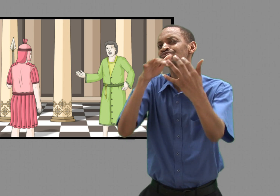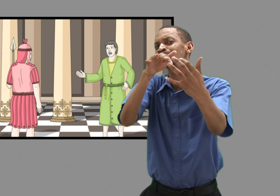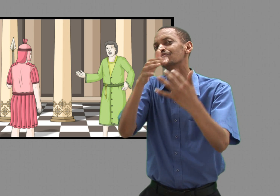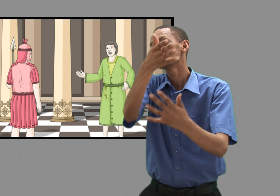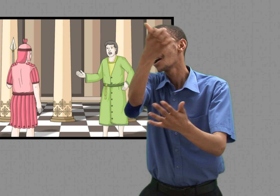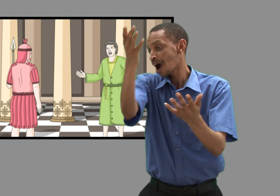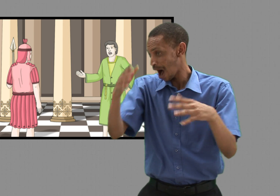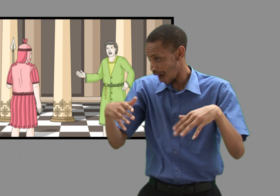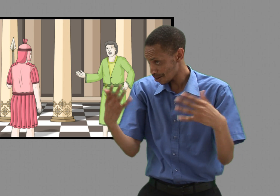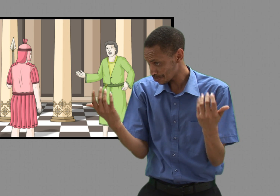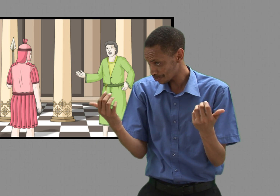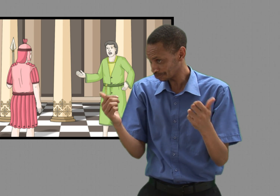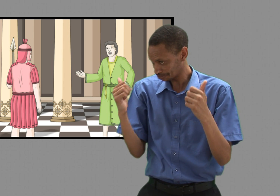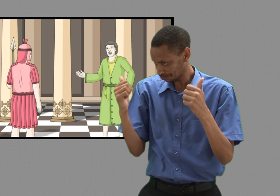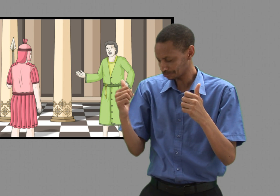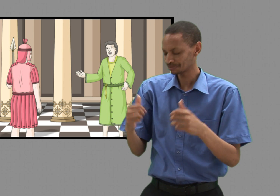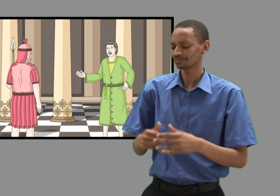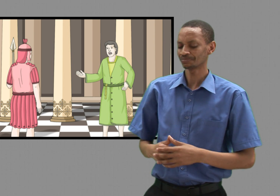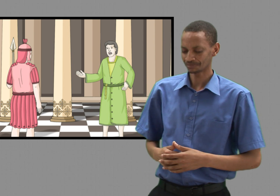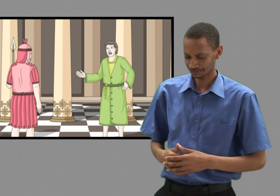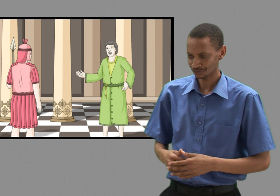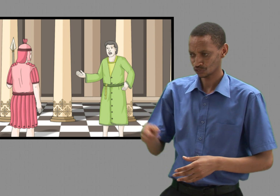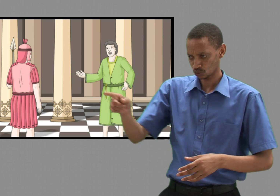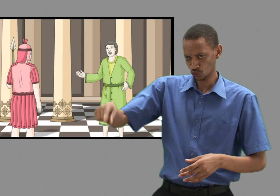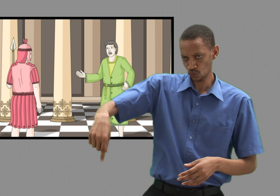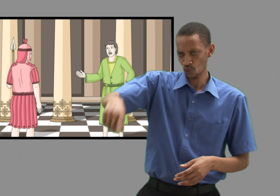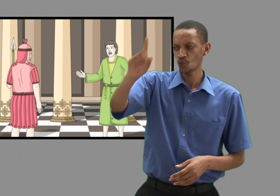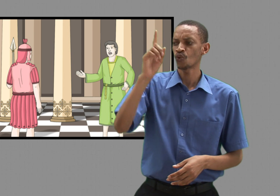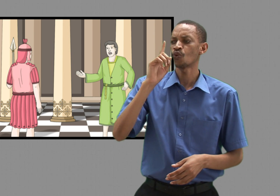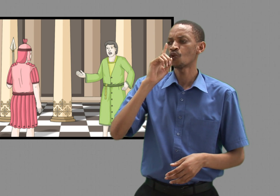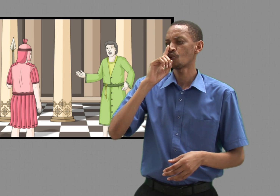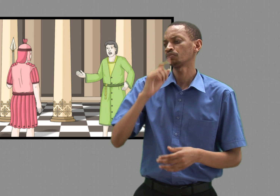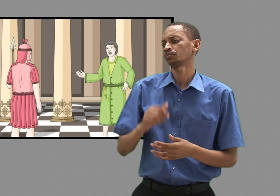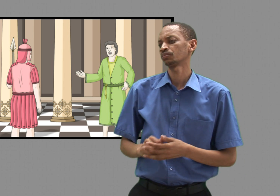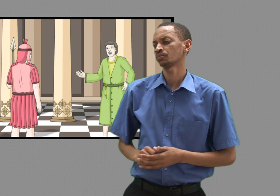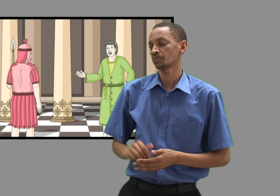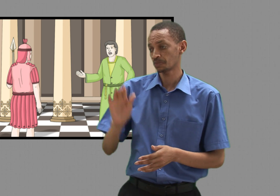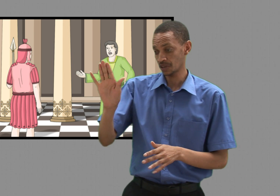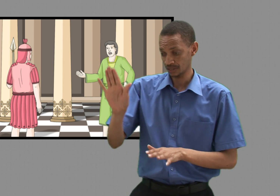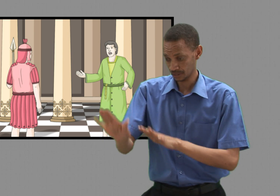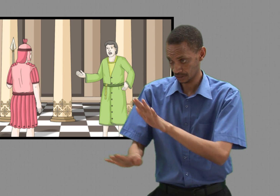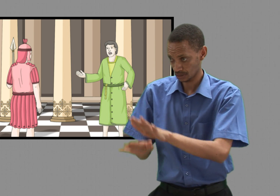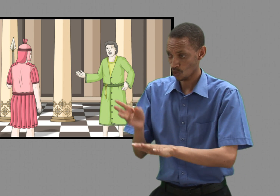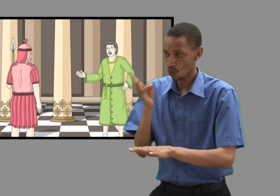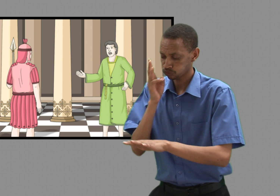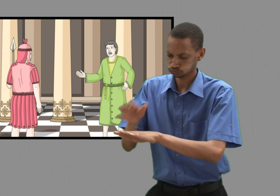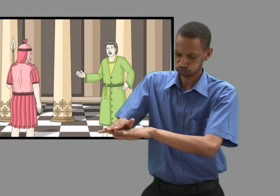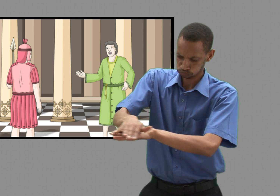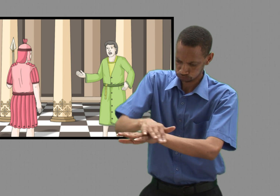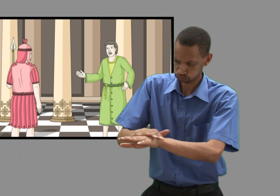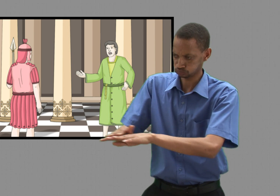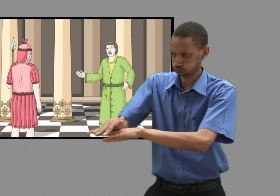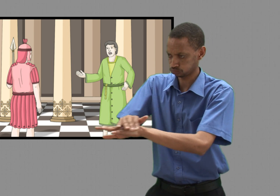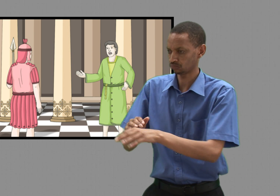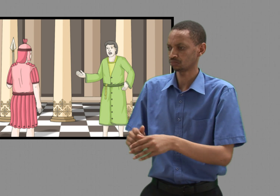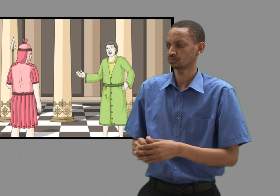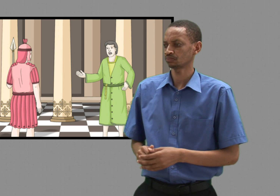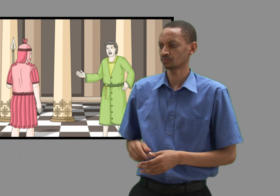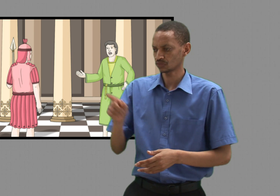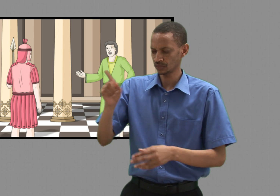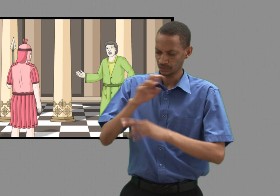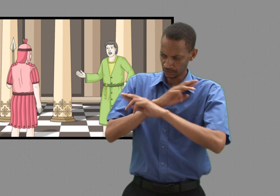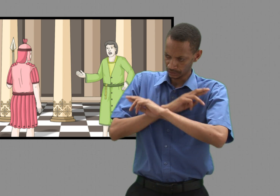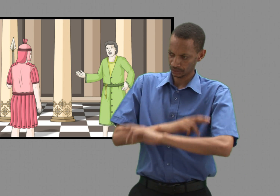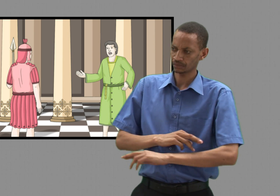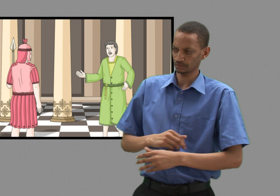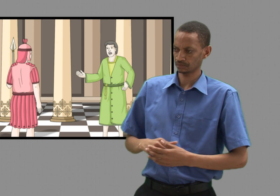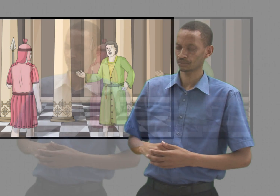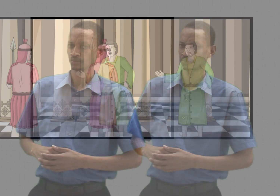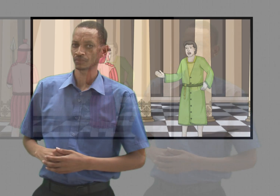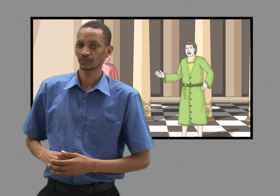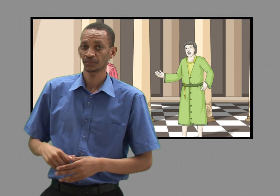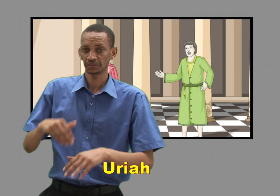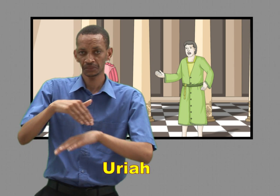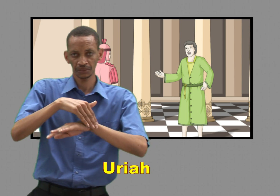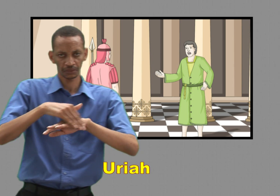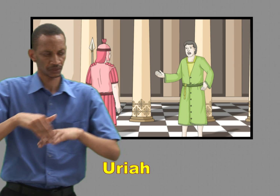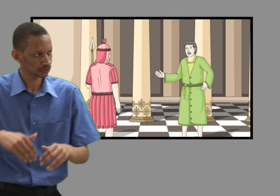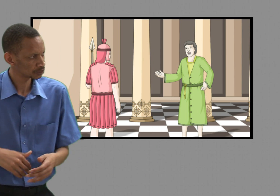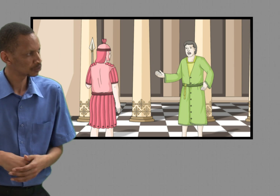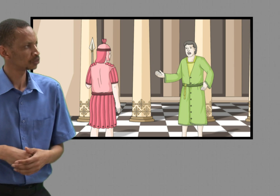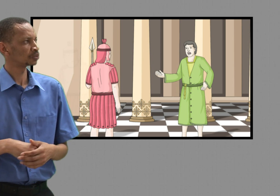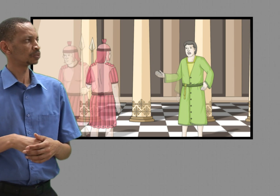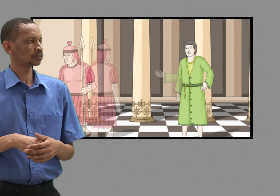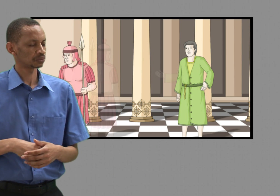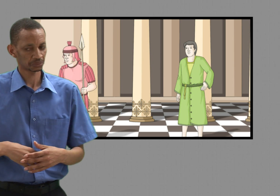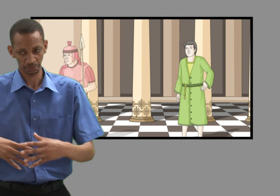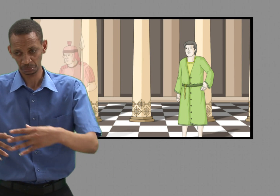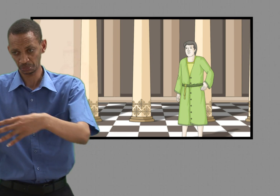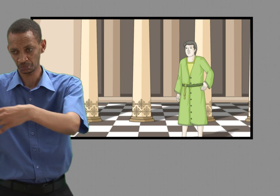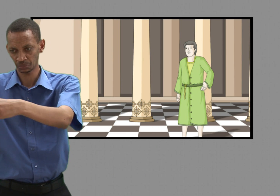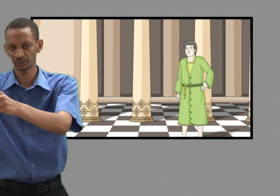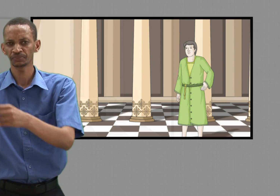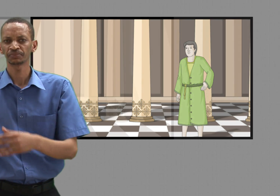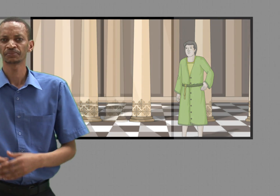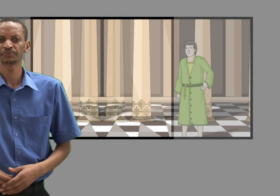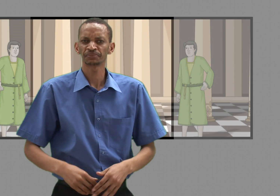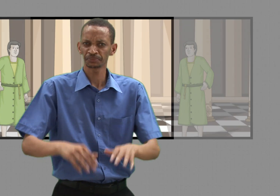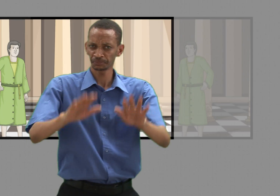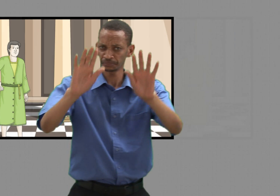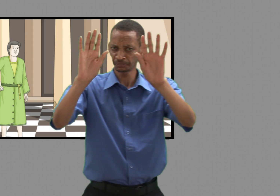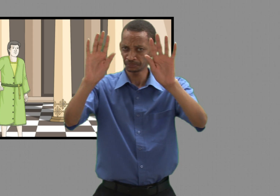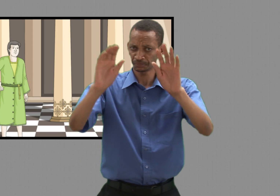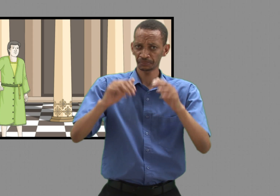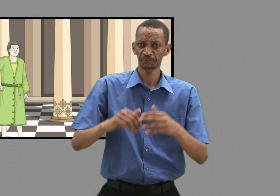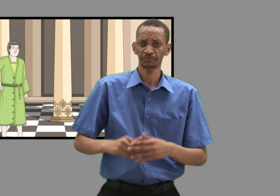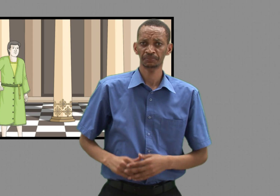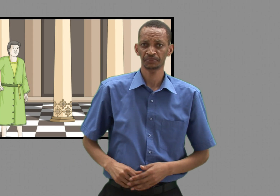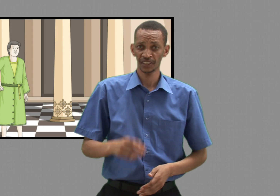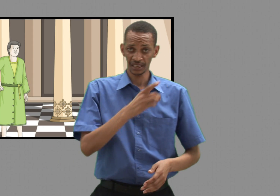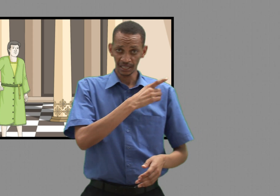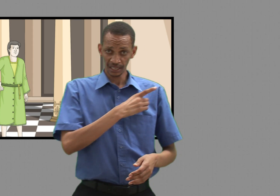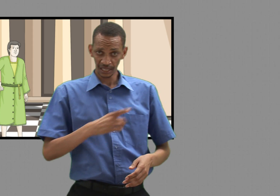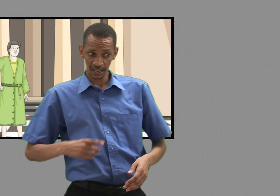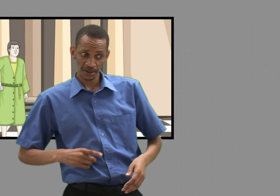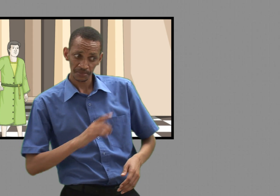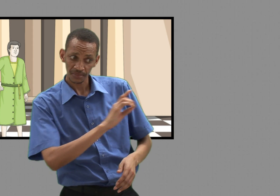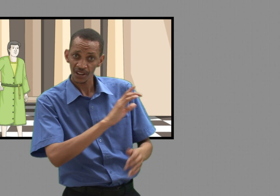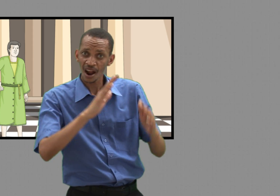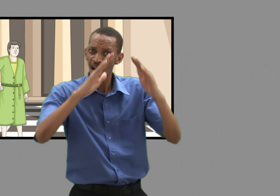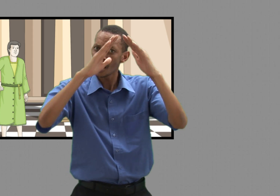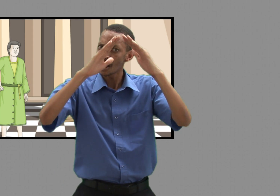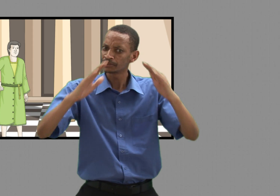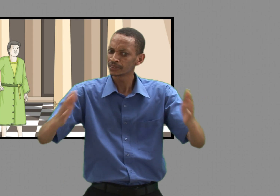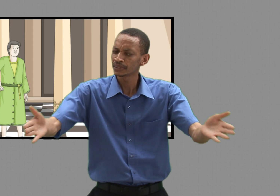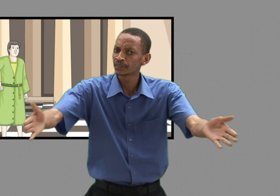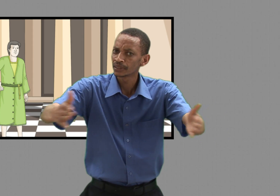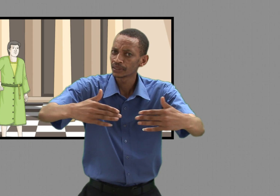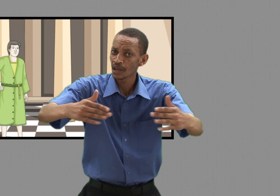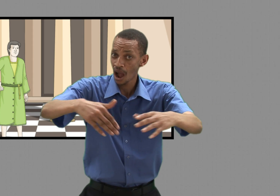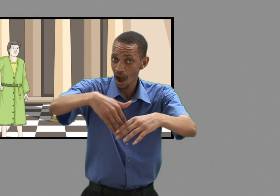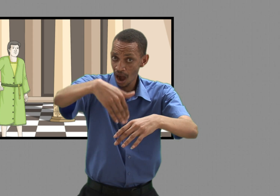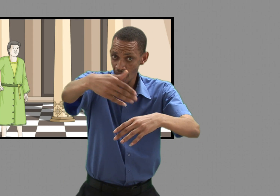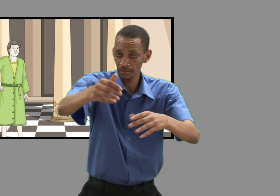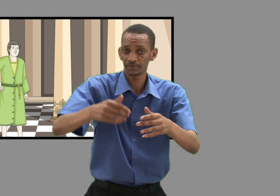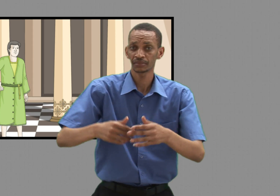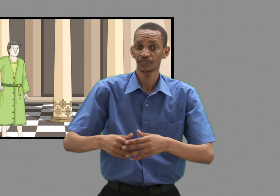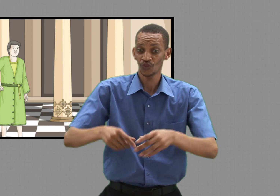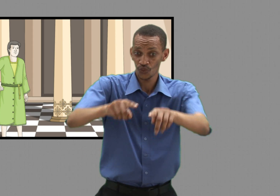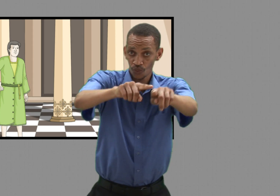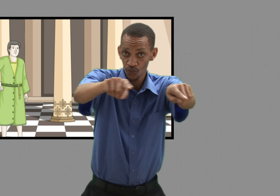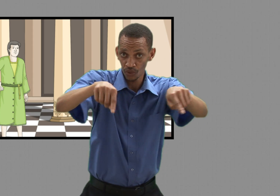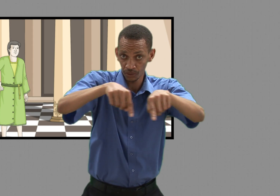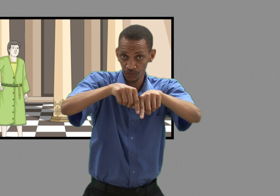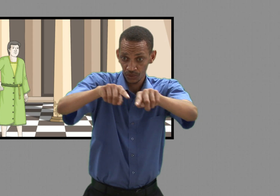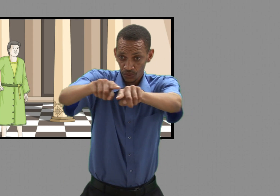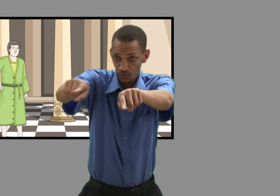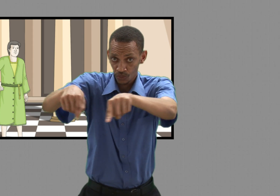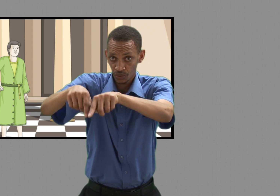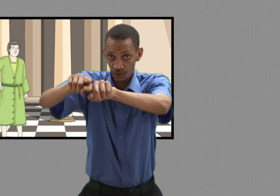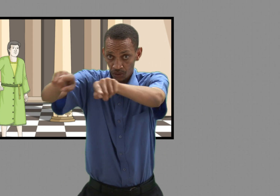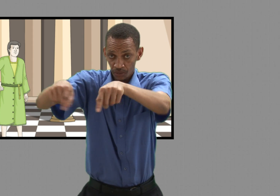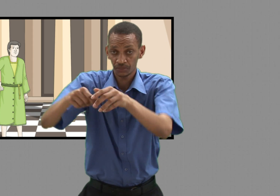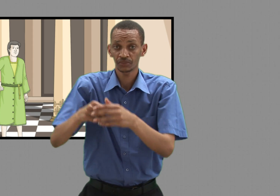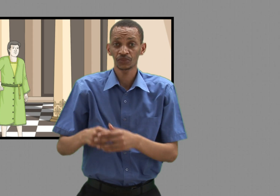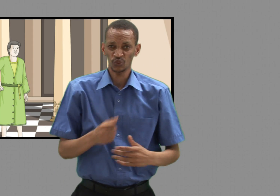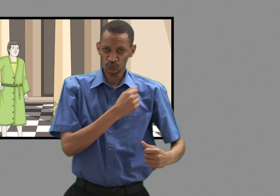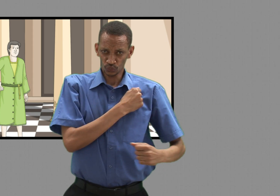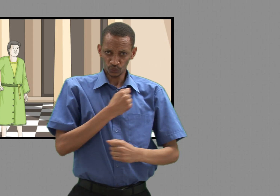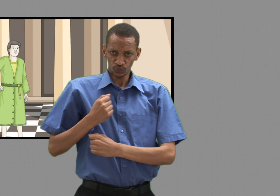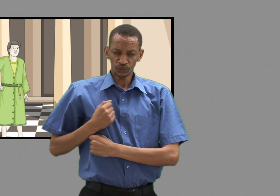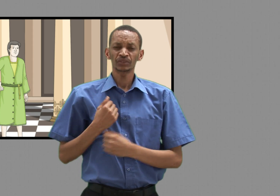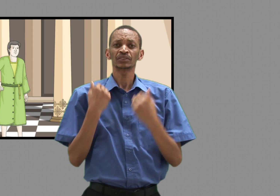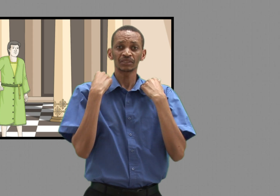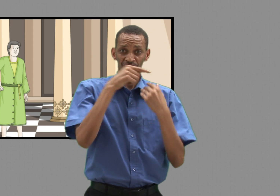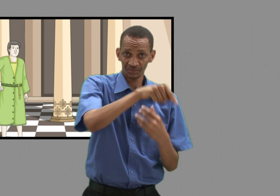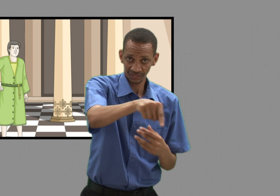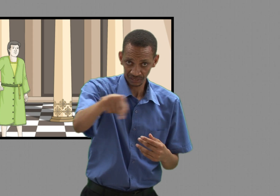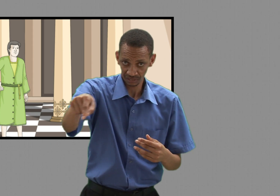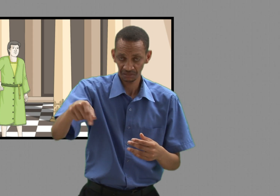Then he said to Uriah, “Go down to your house and wash your feet.”